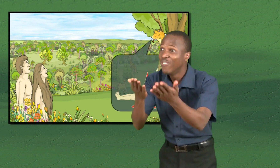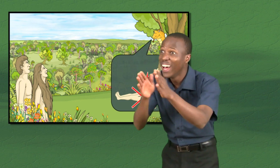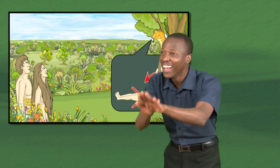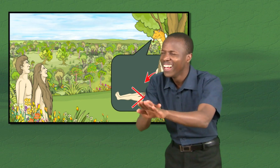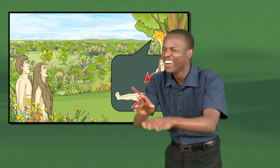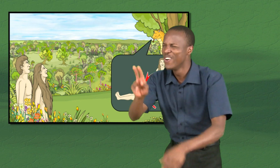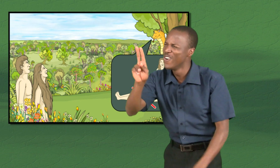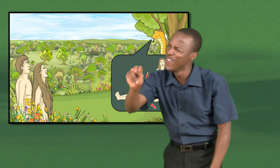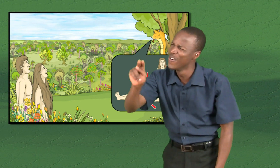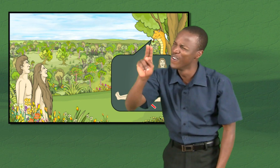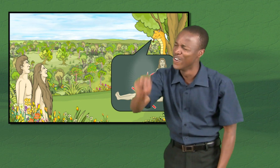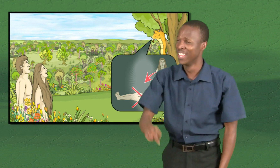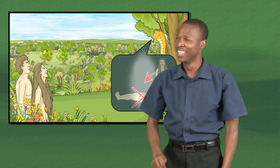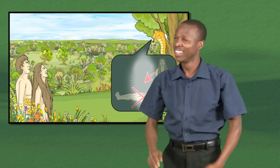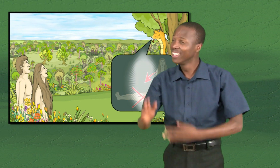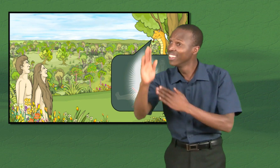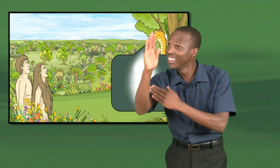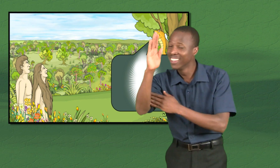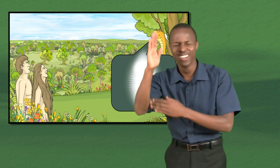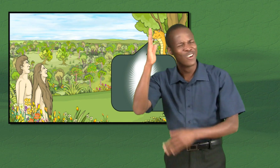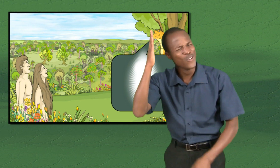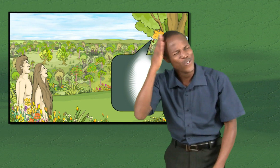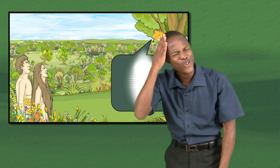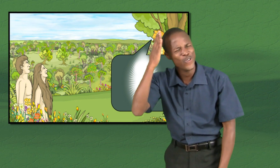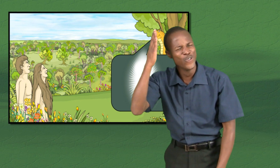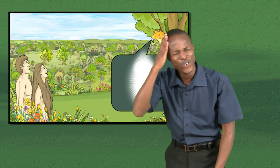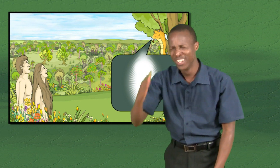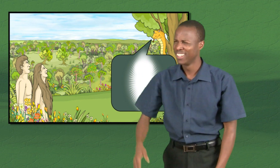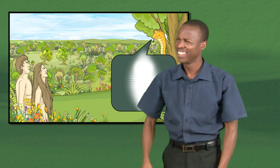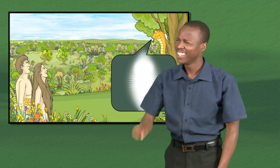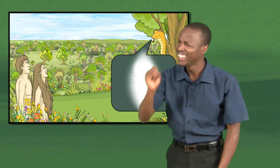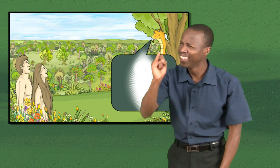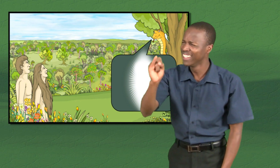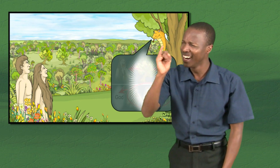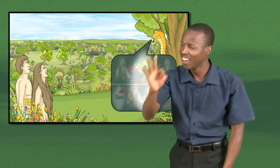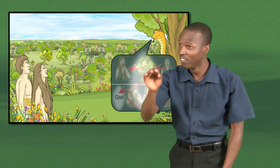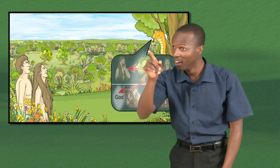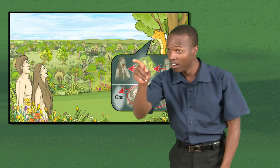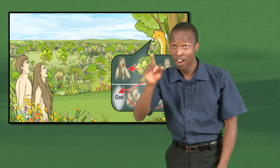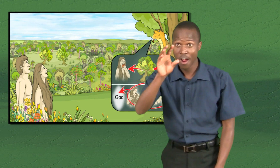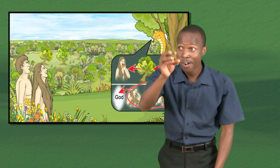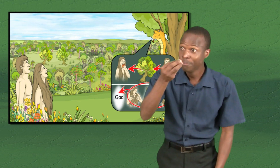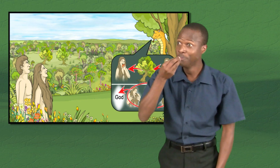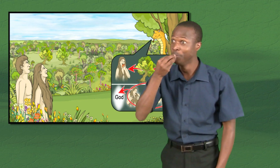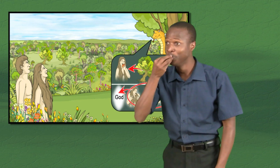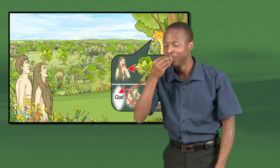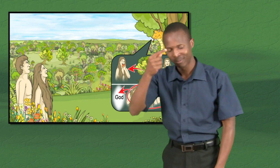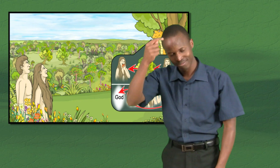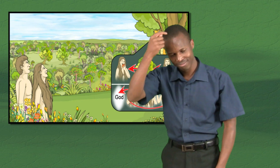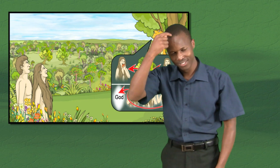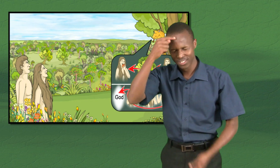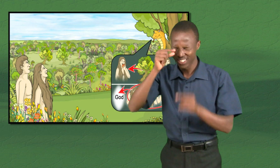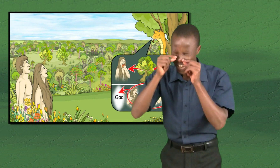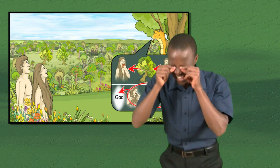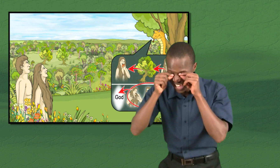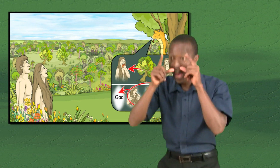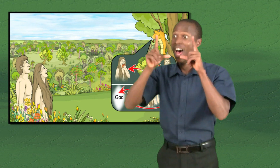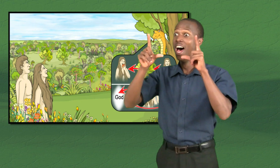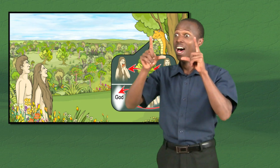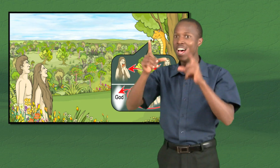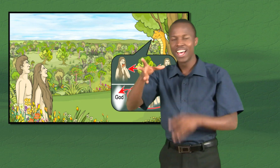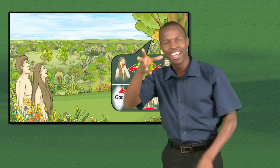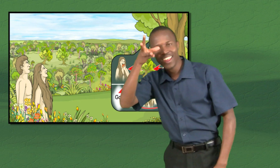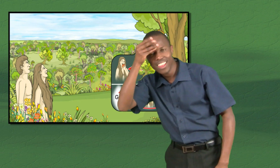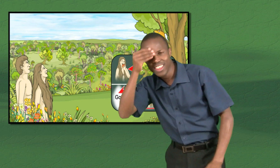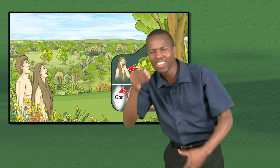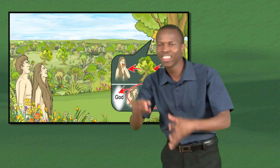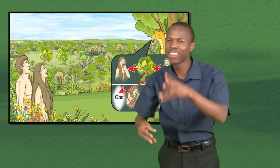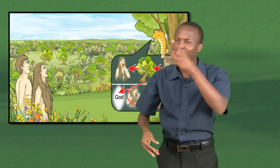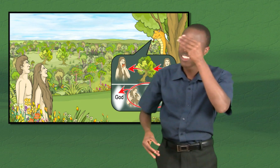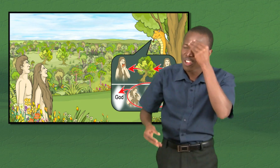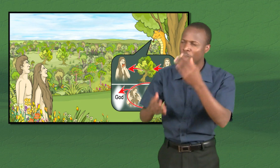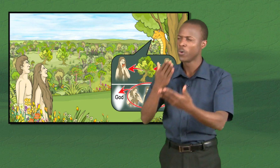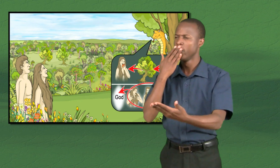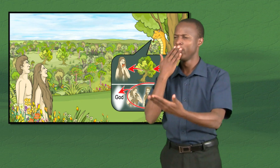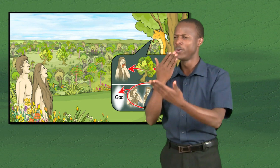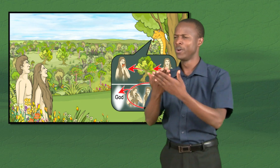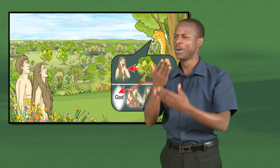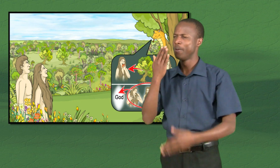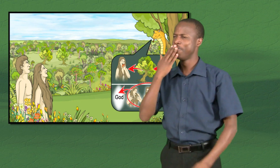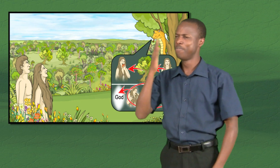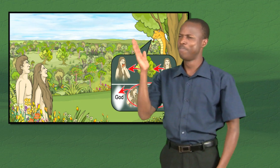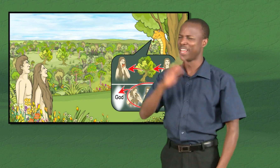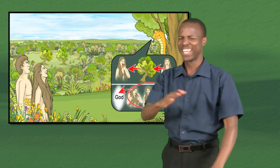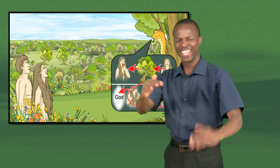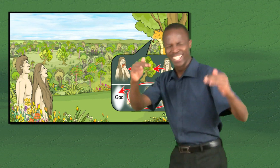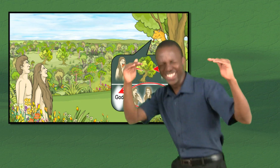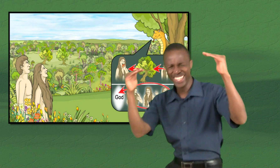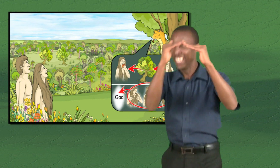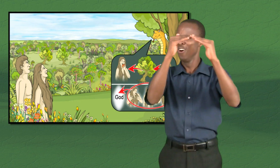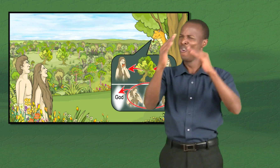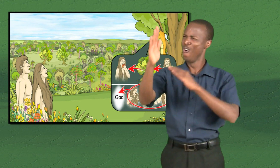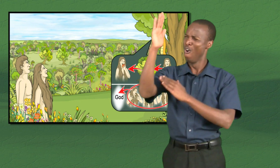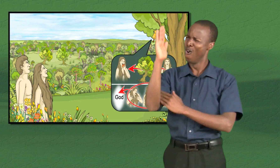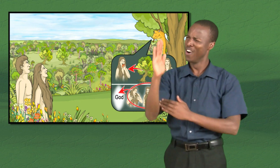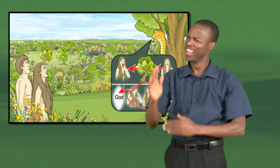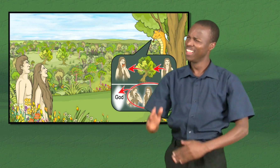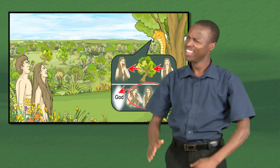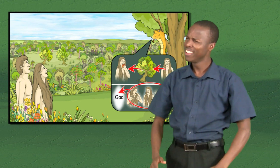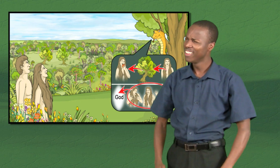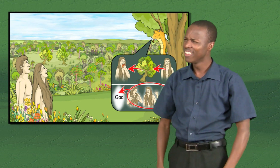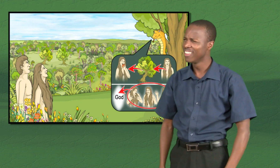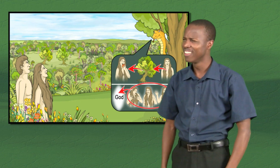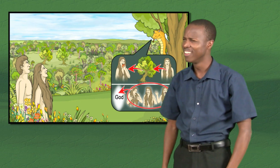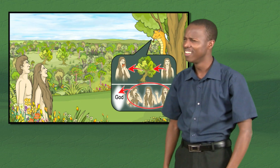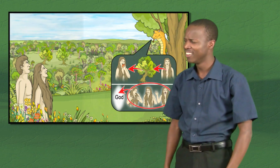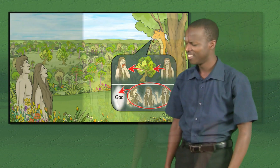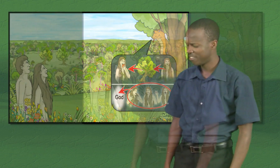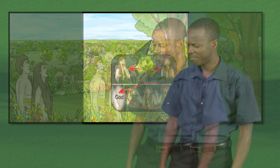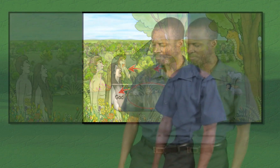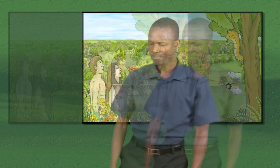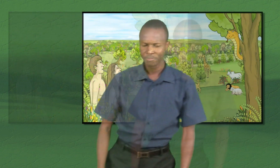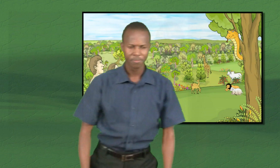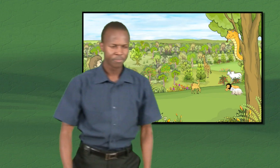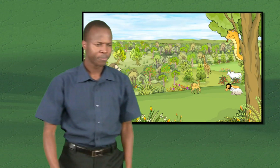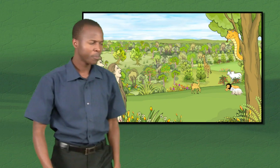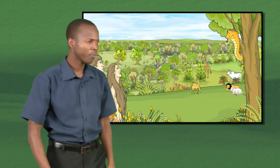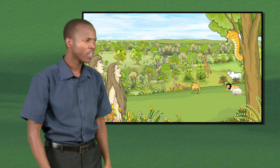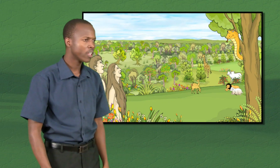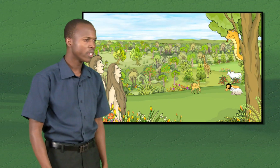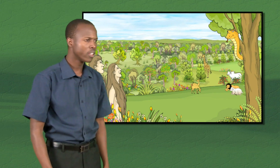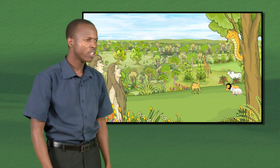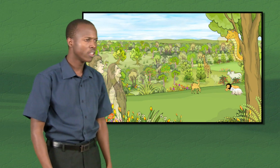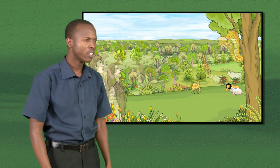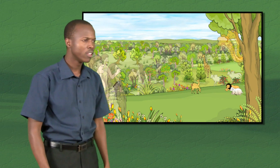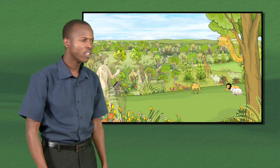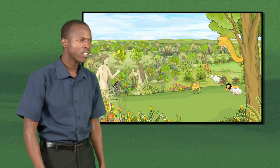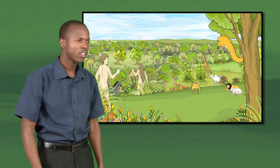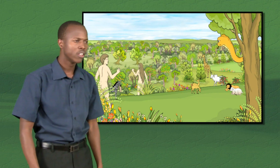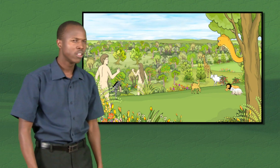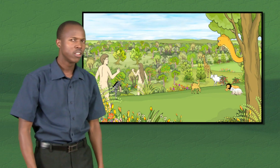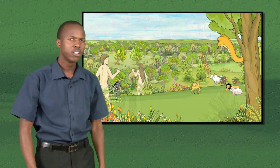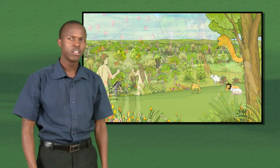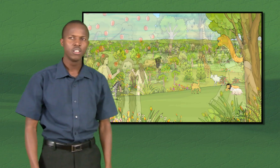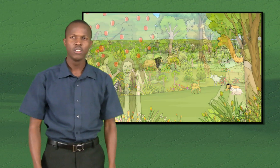“For God knows that in the day you eat of it, your eyes will be opened and you will be like God, knowing good and evil.”